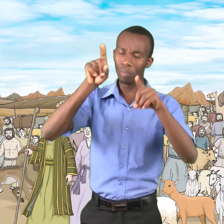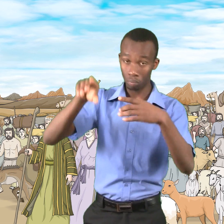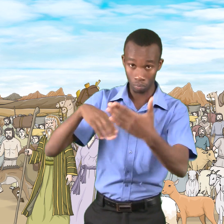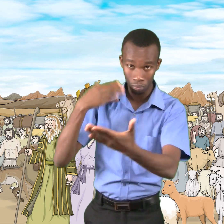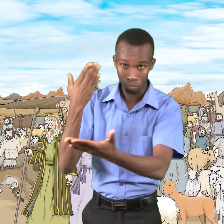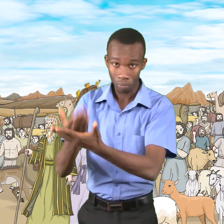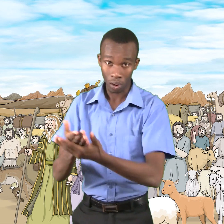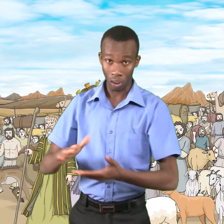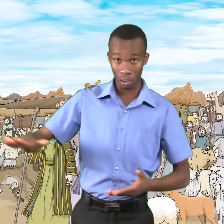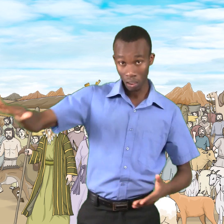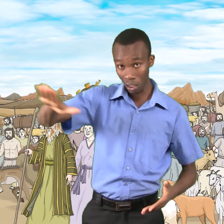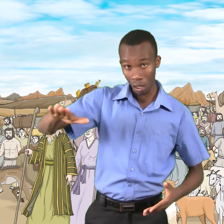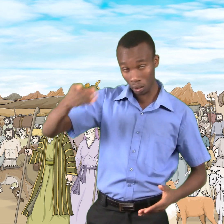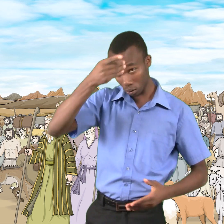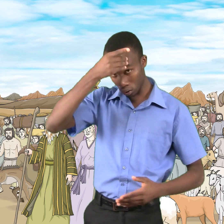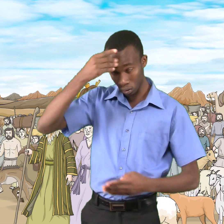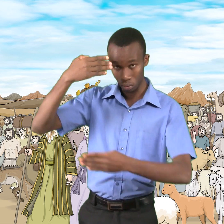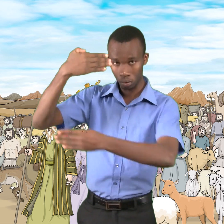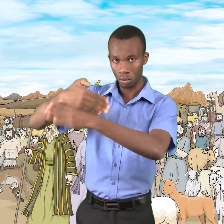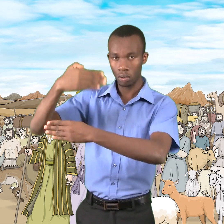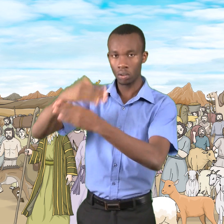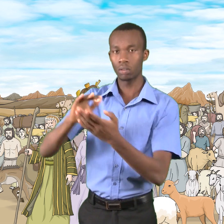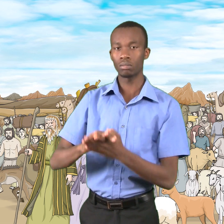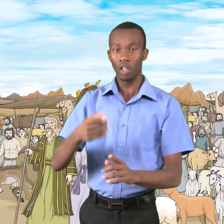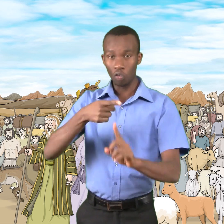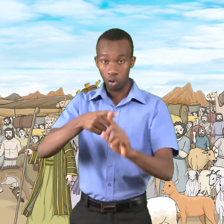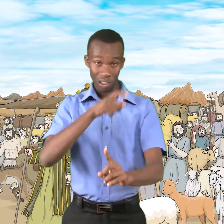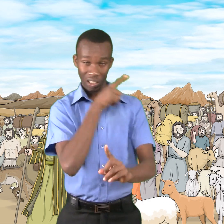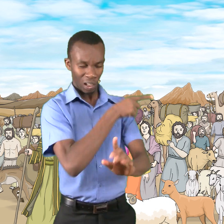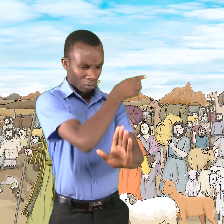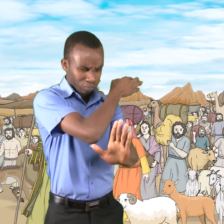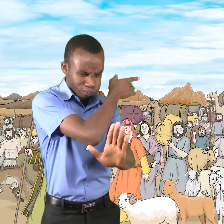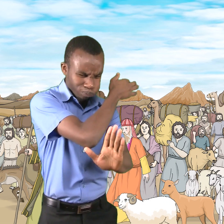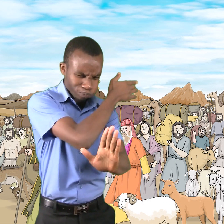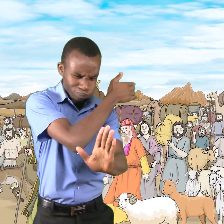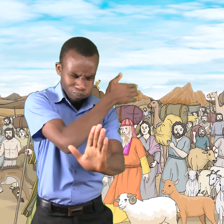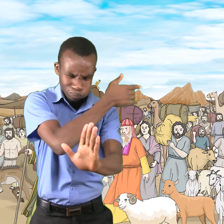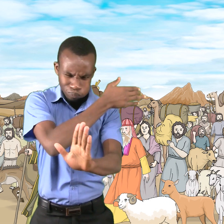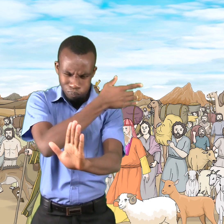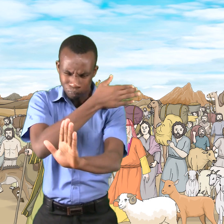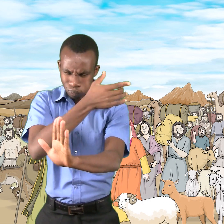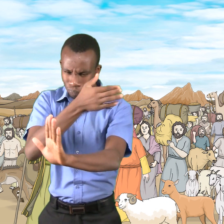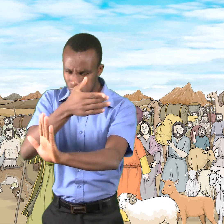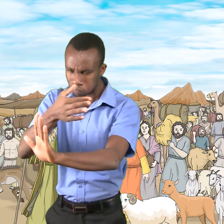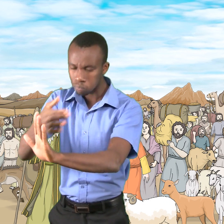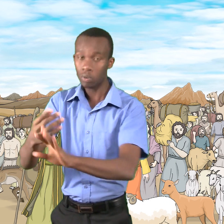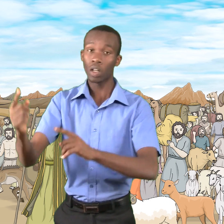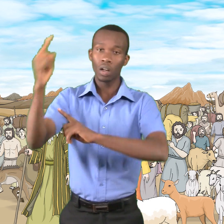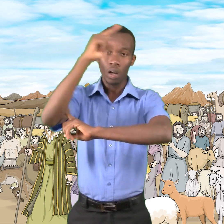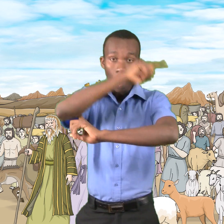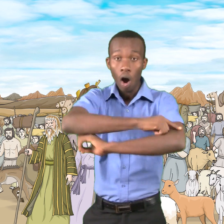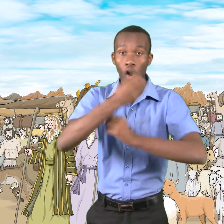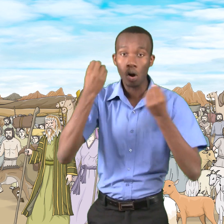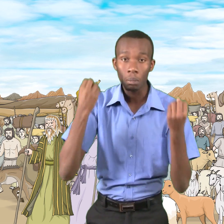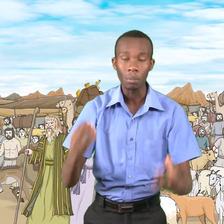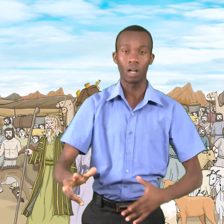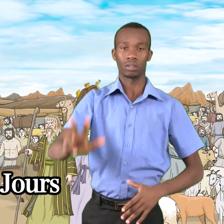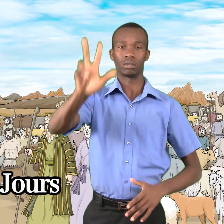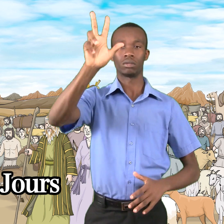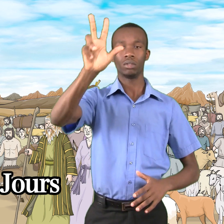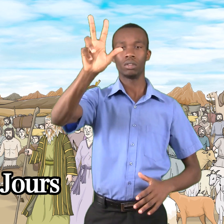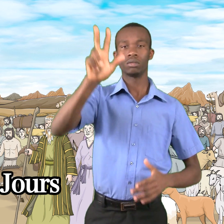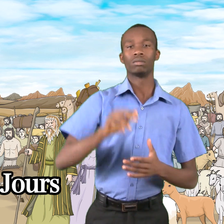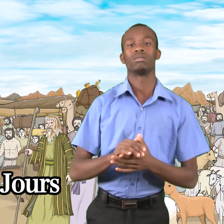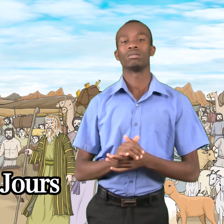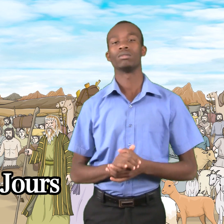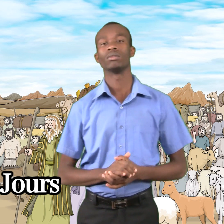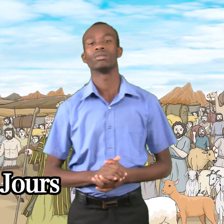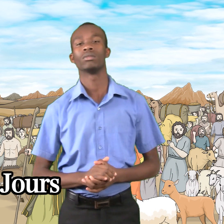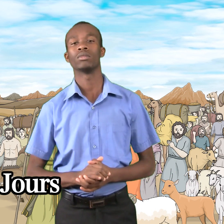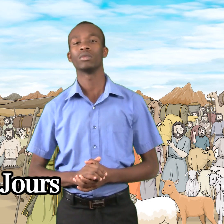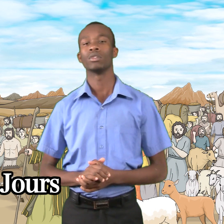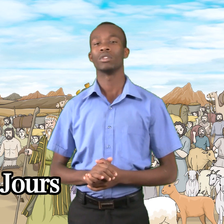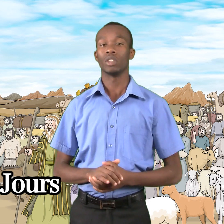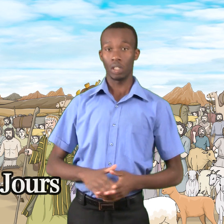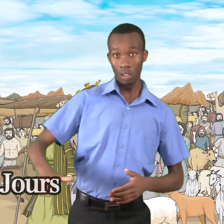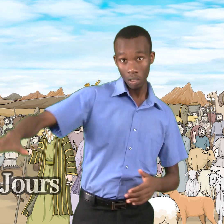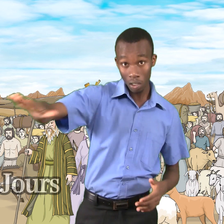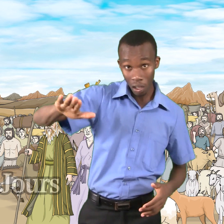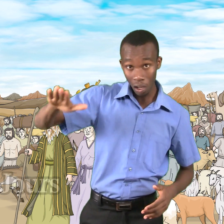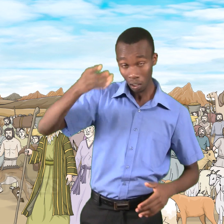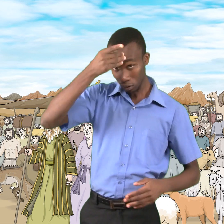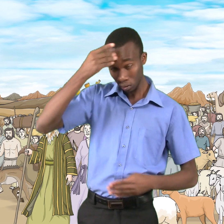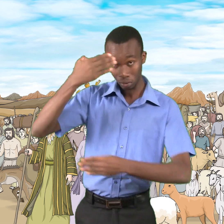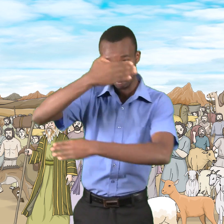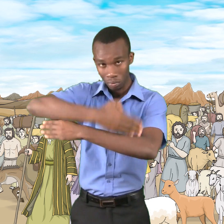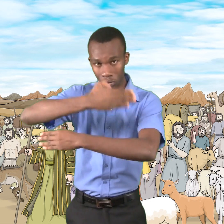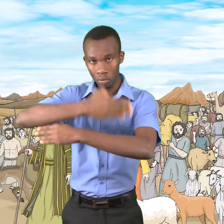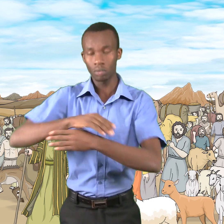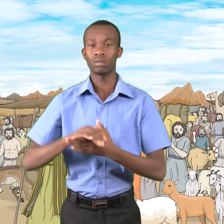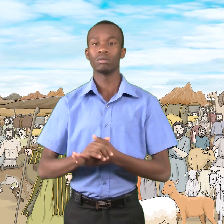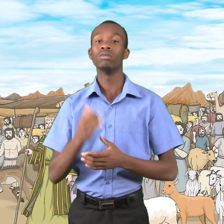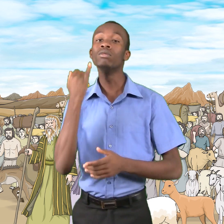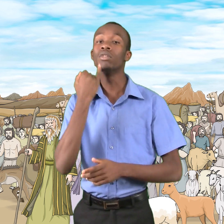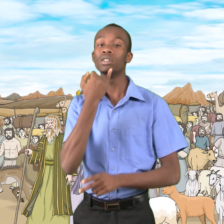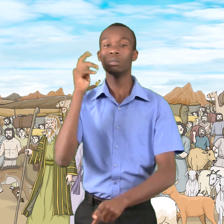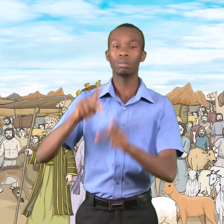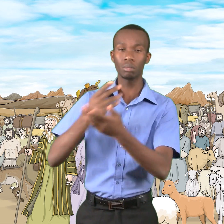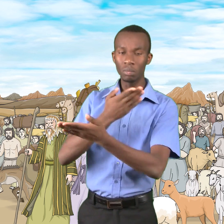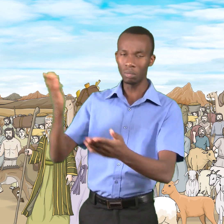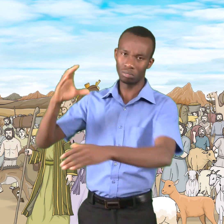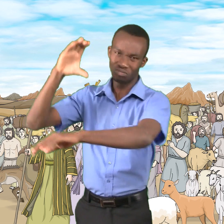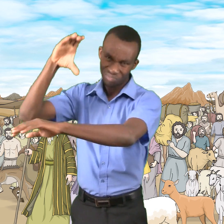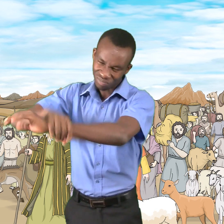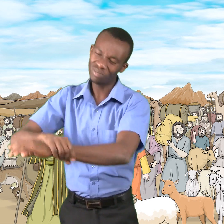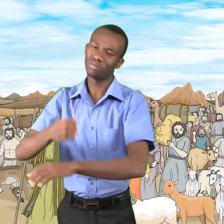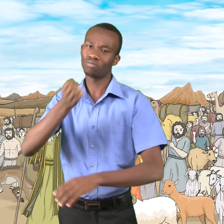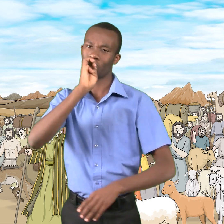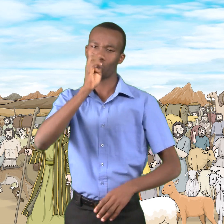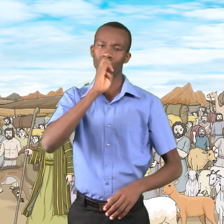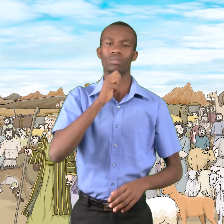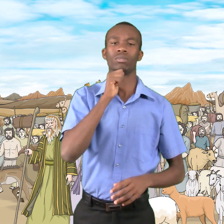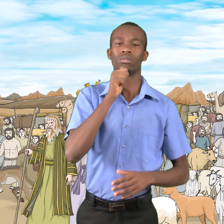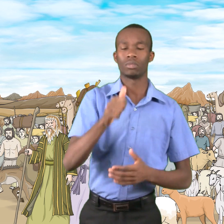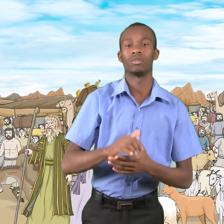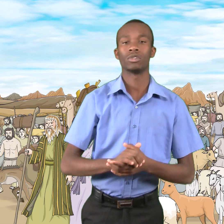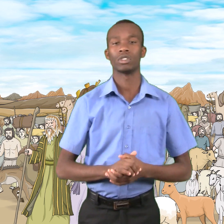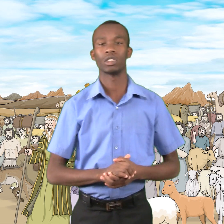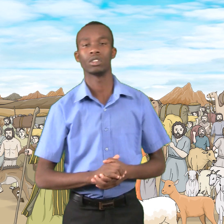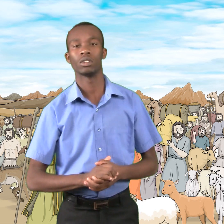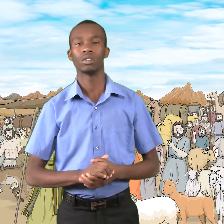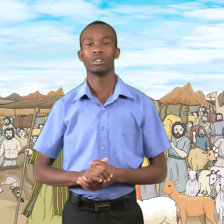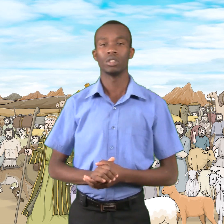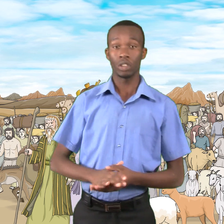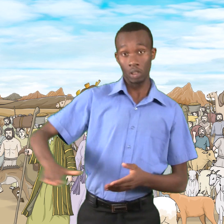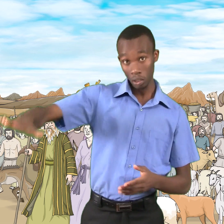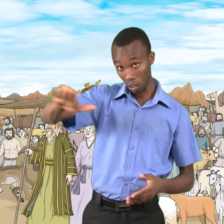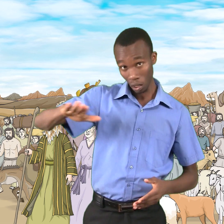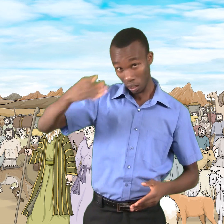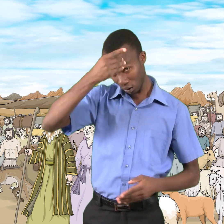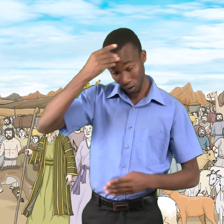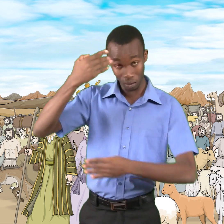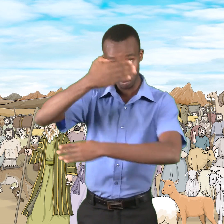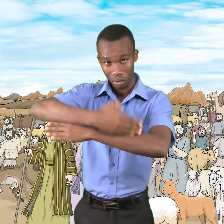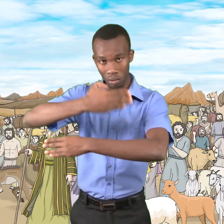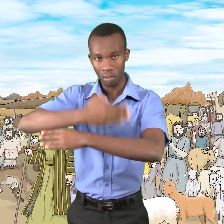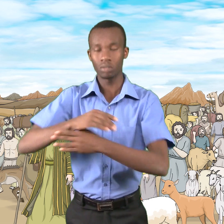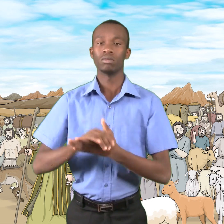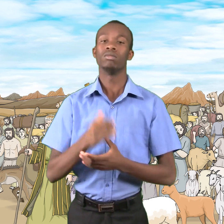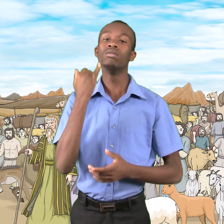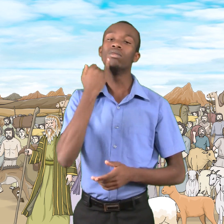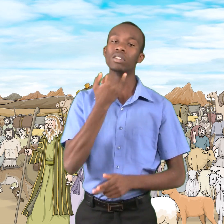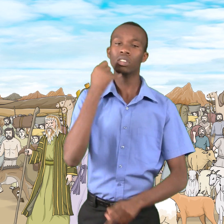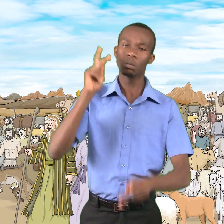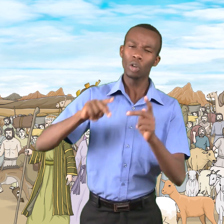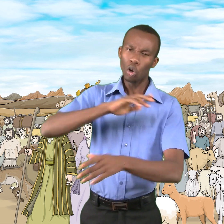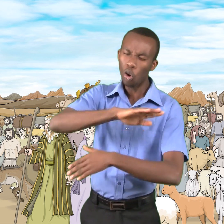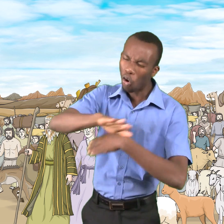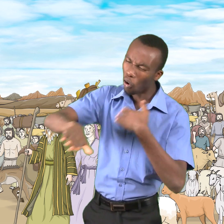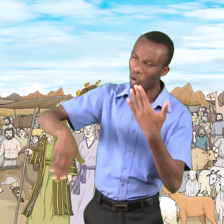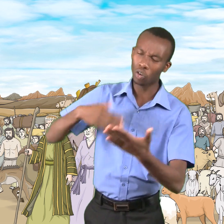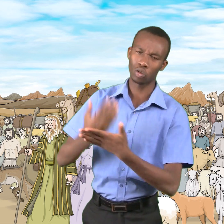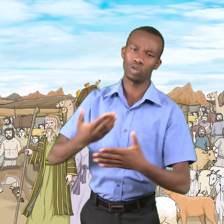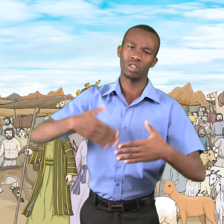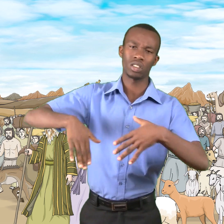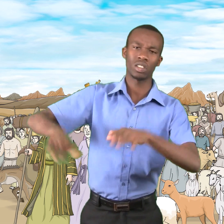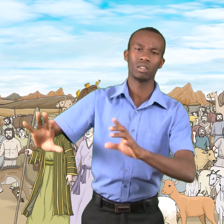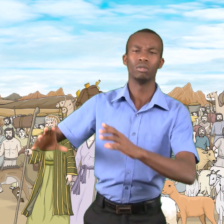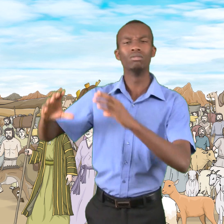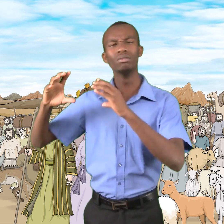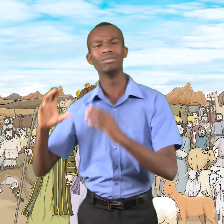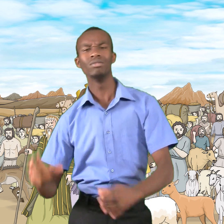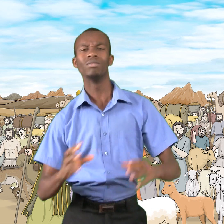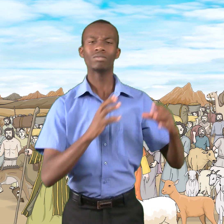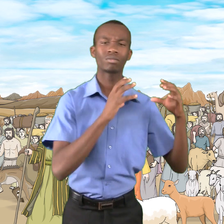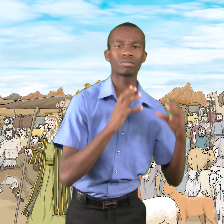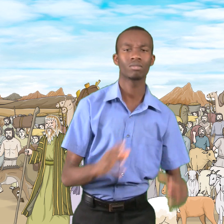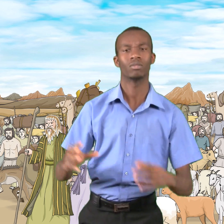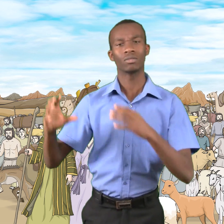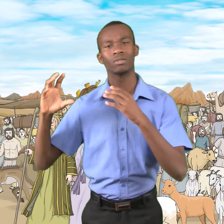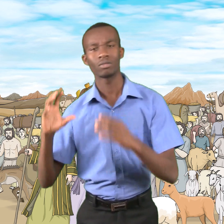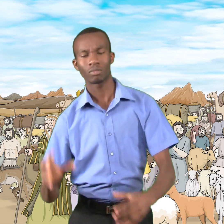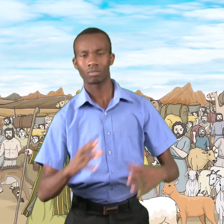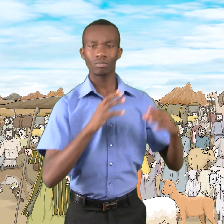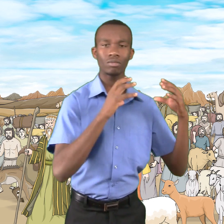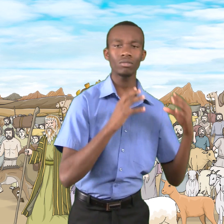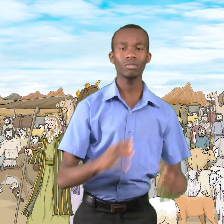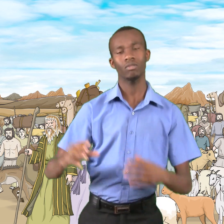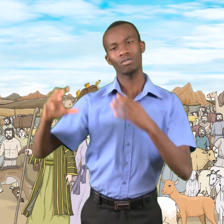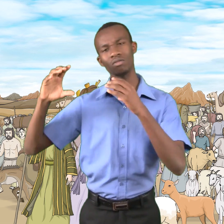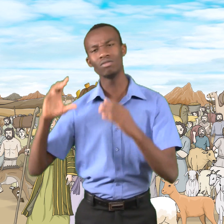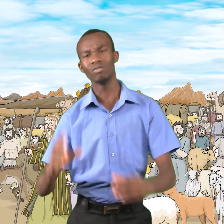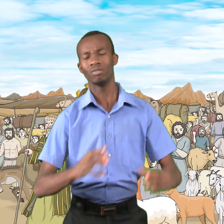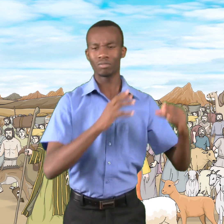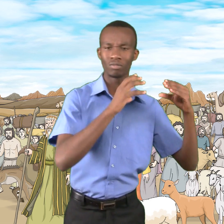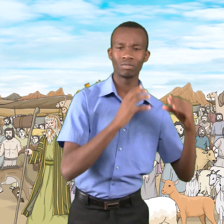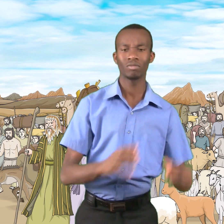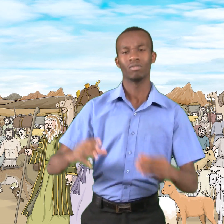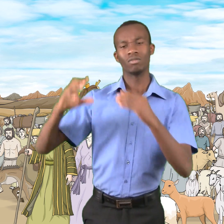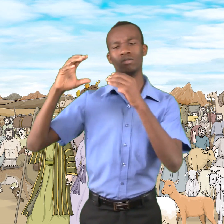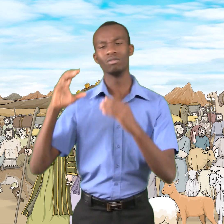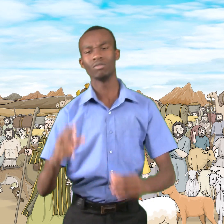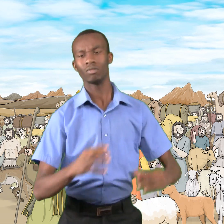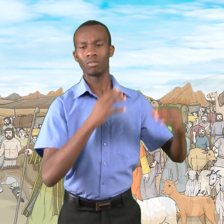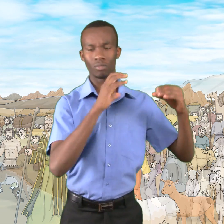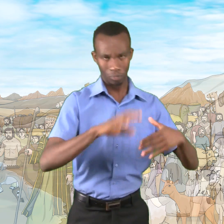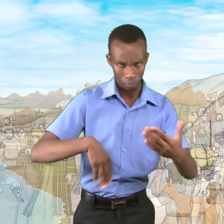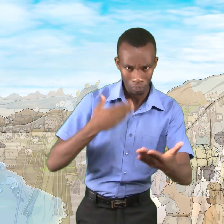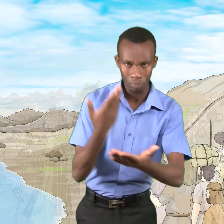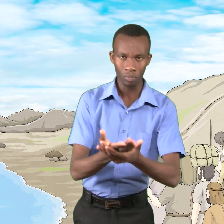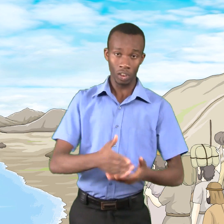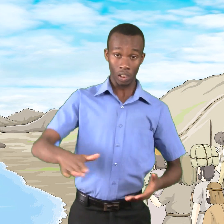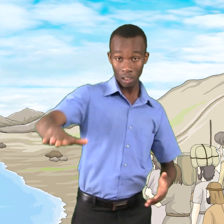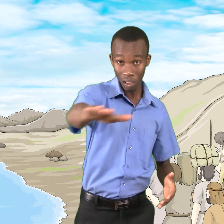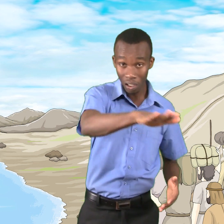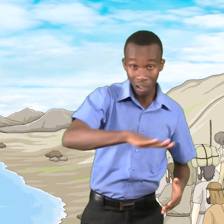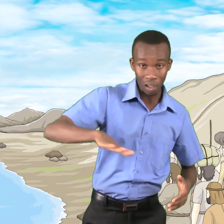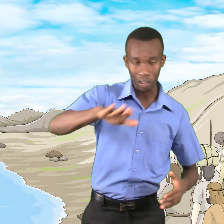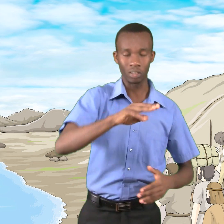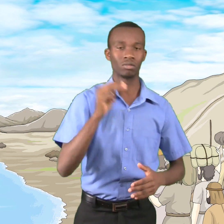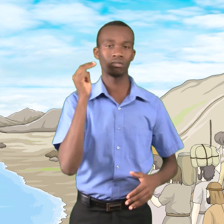For three days they walked in the desert without finding water.